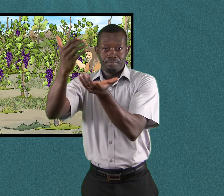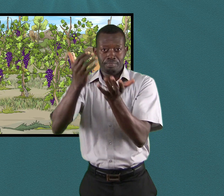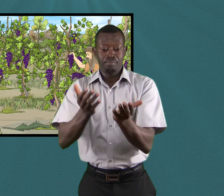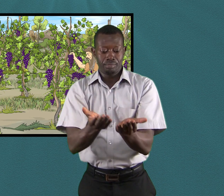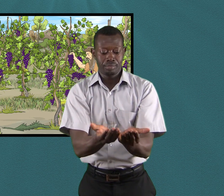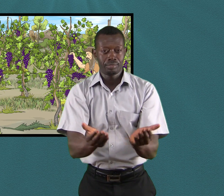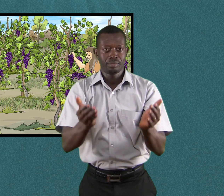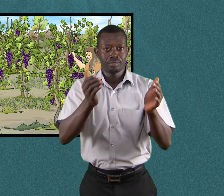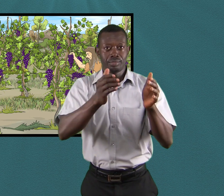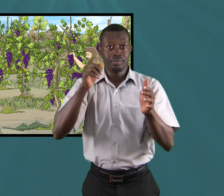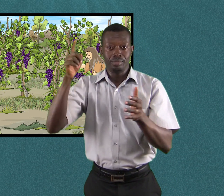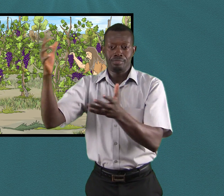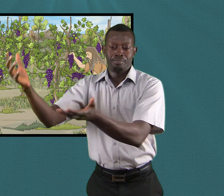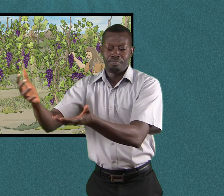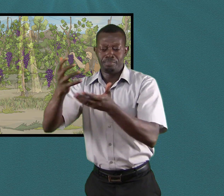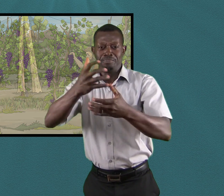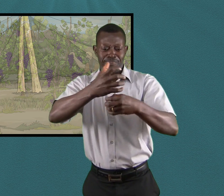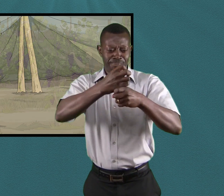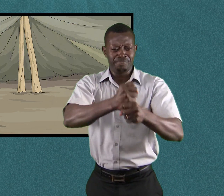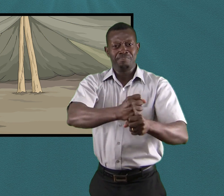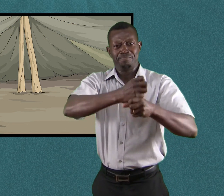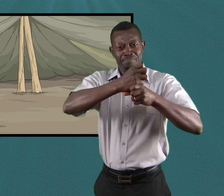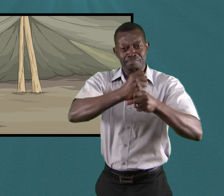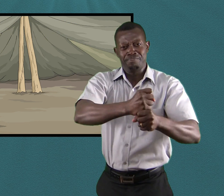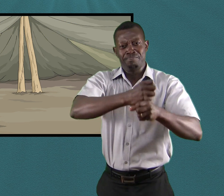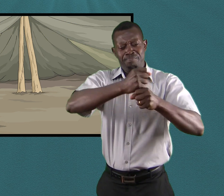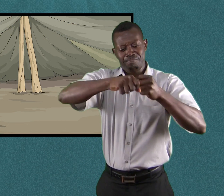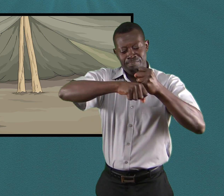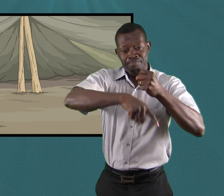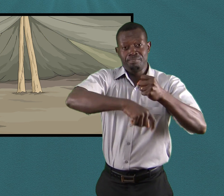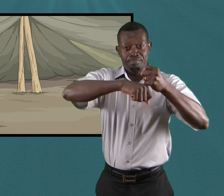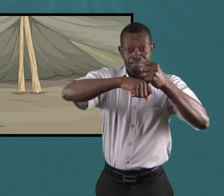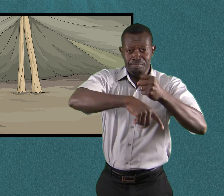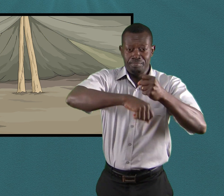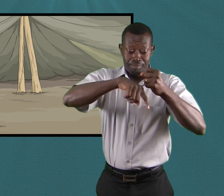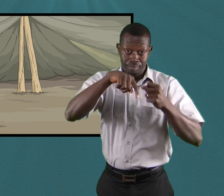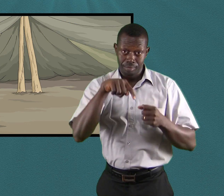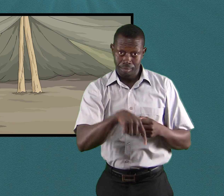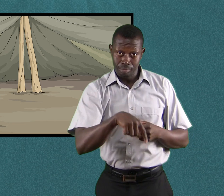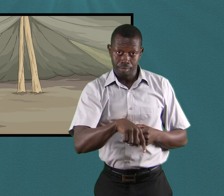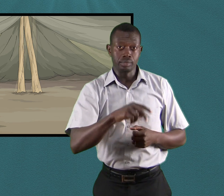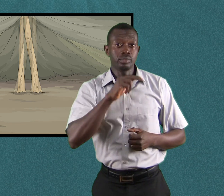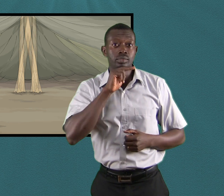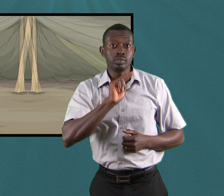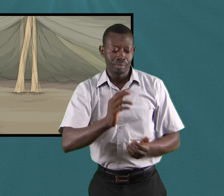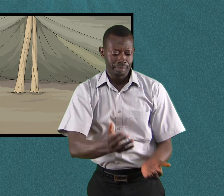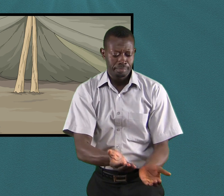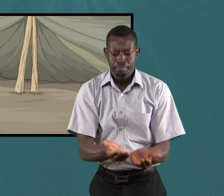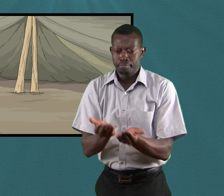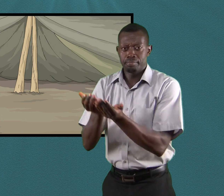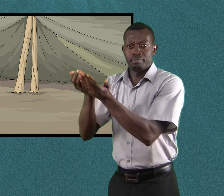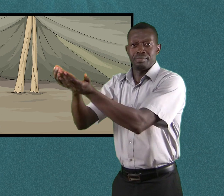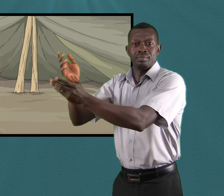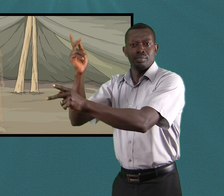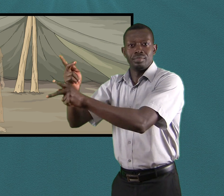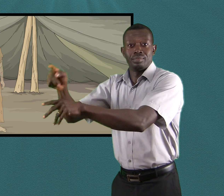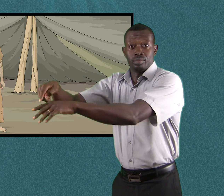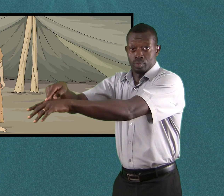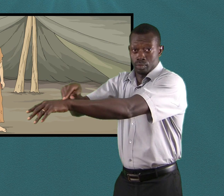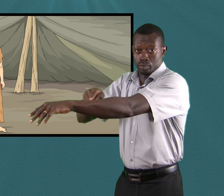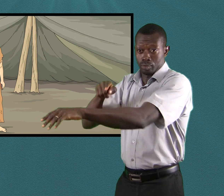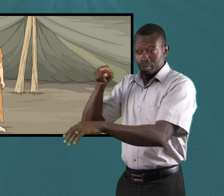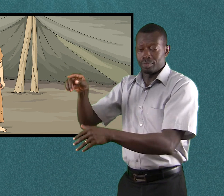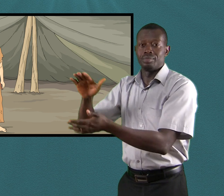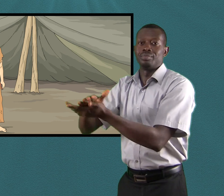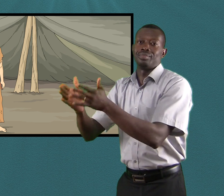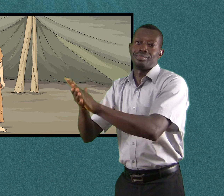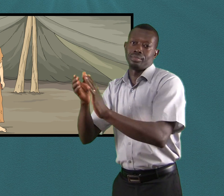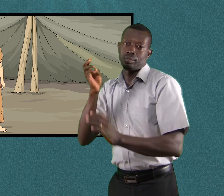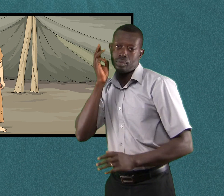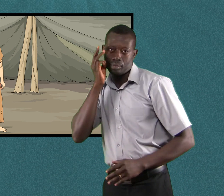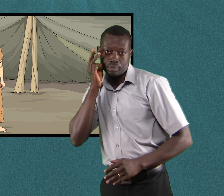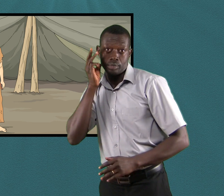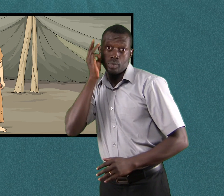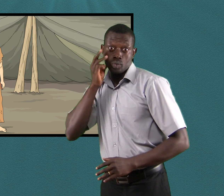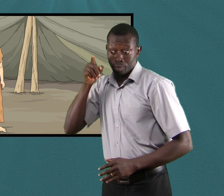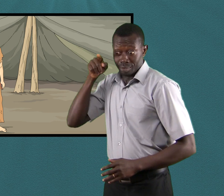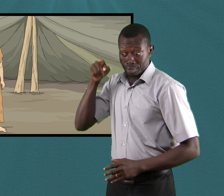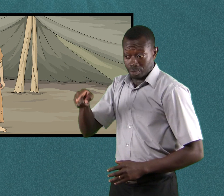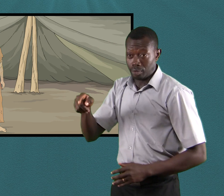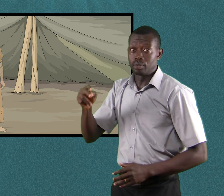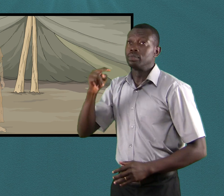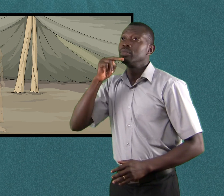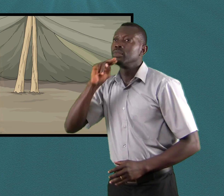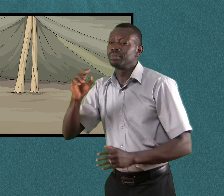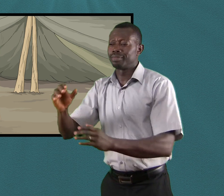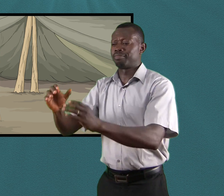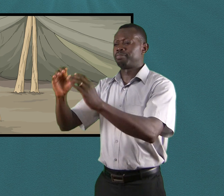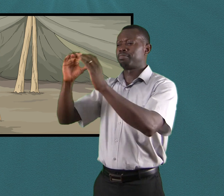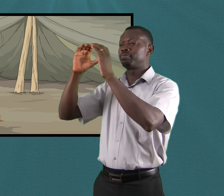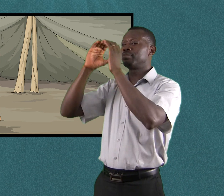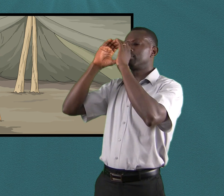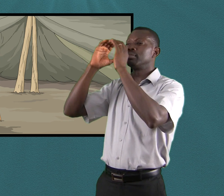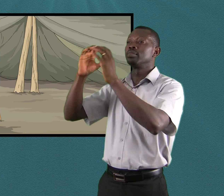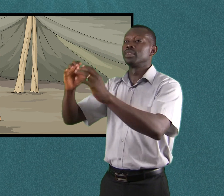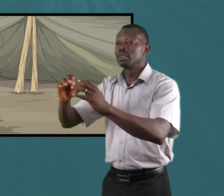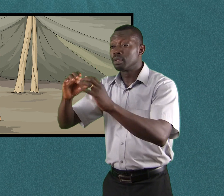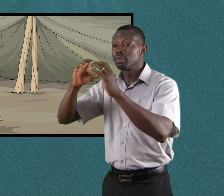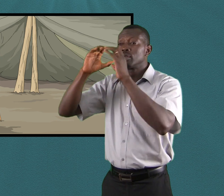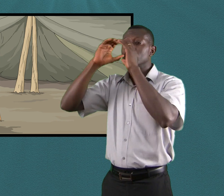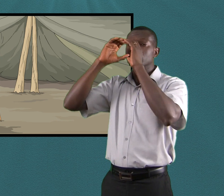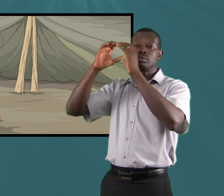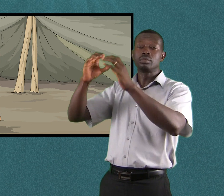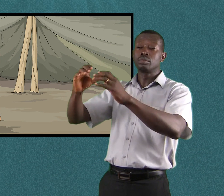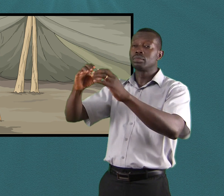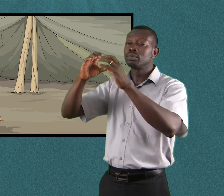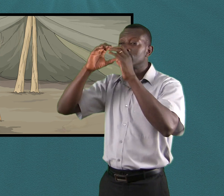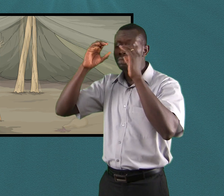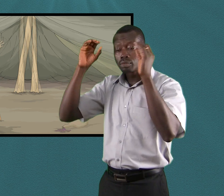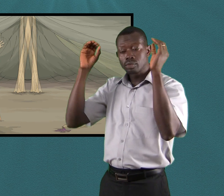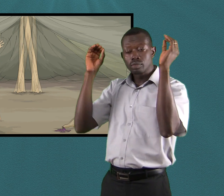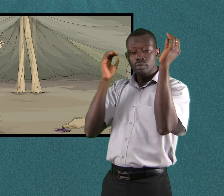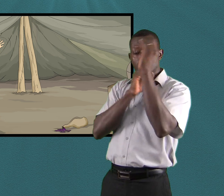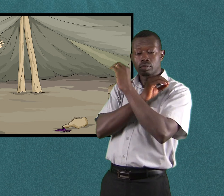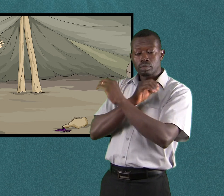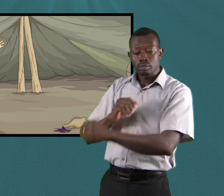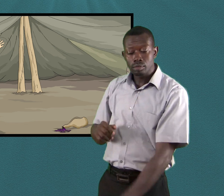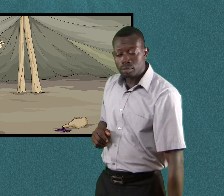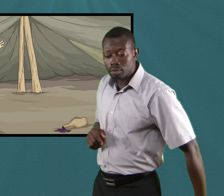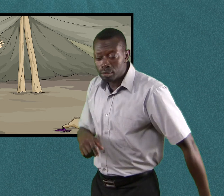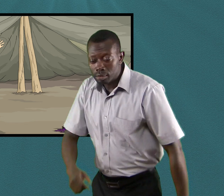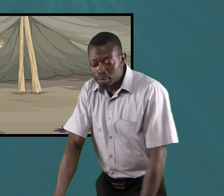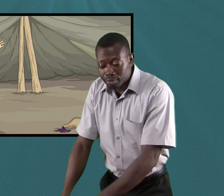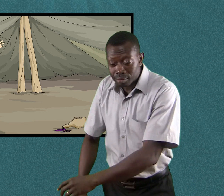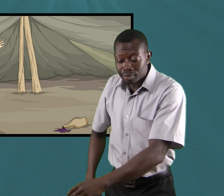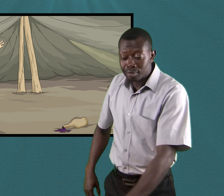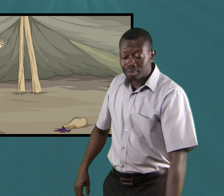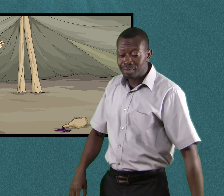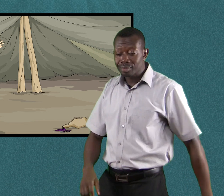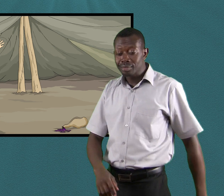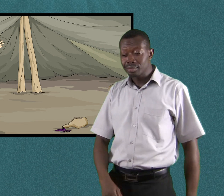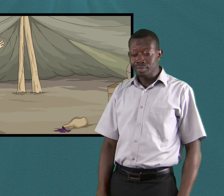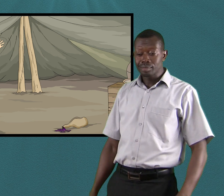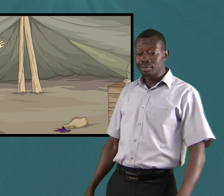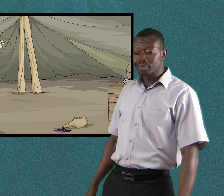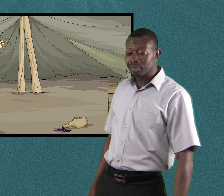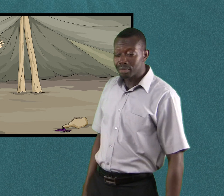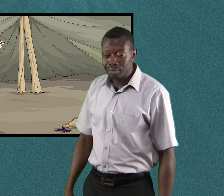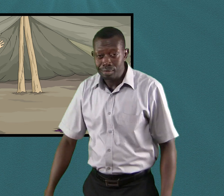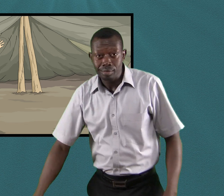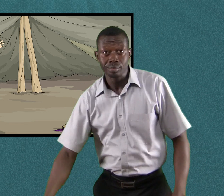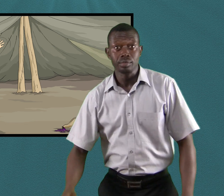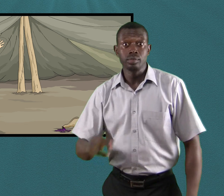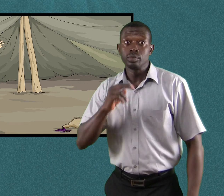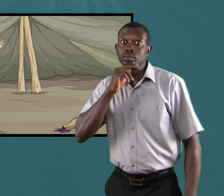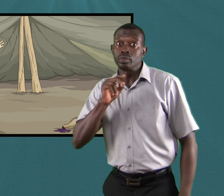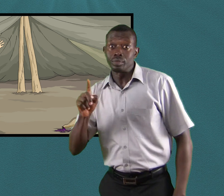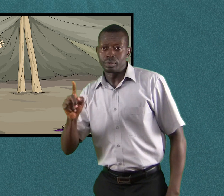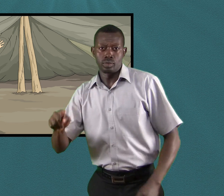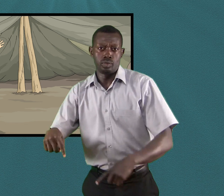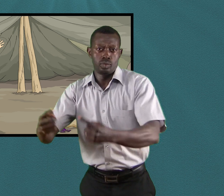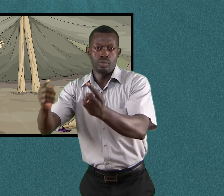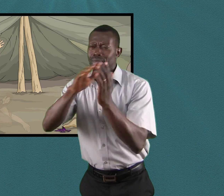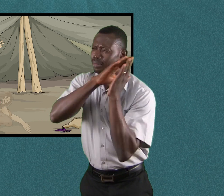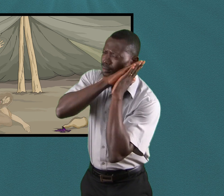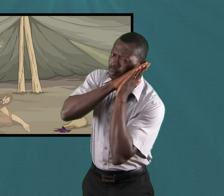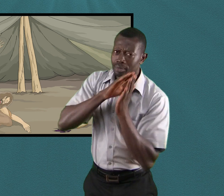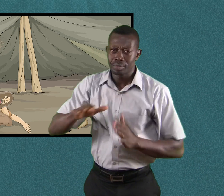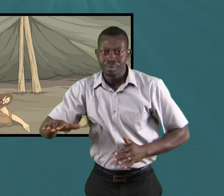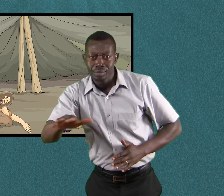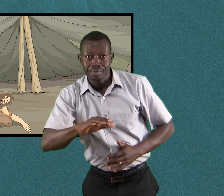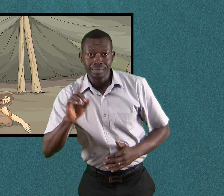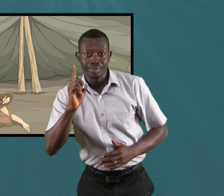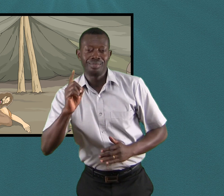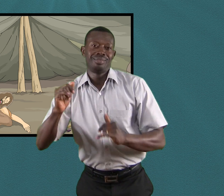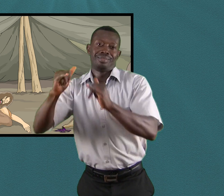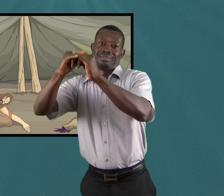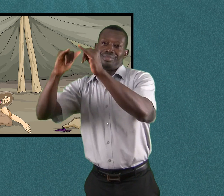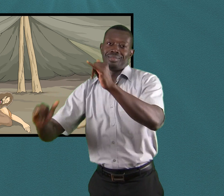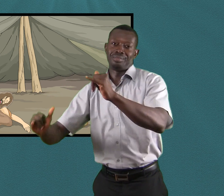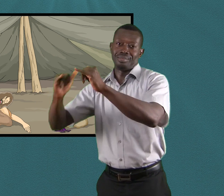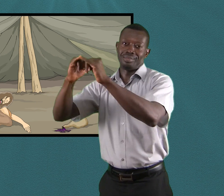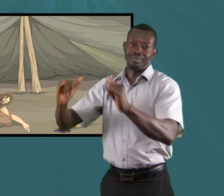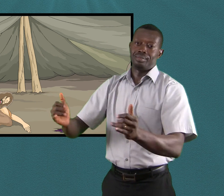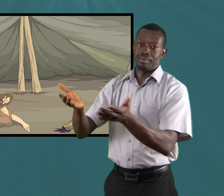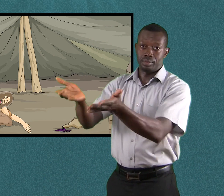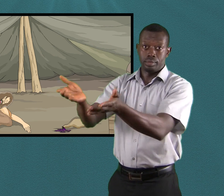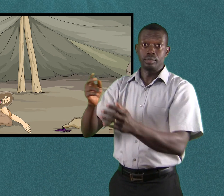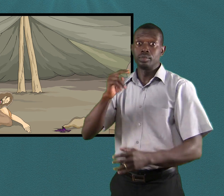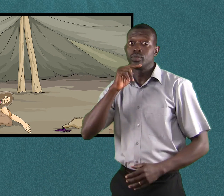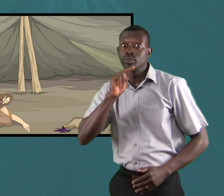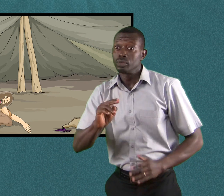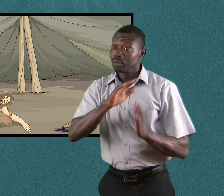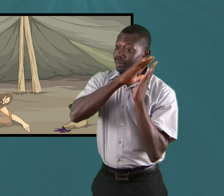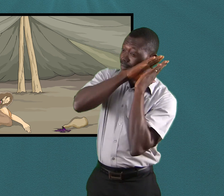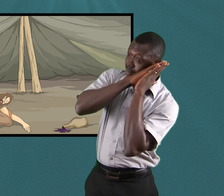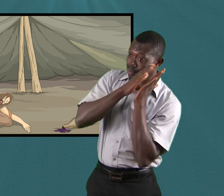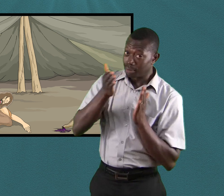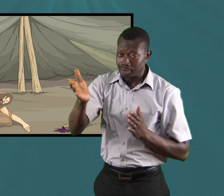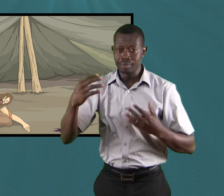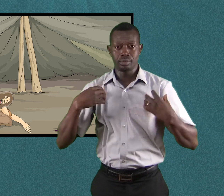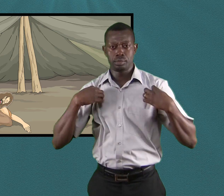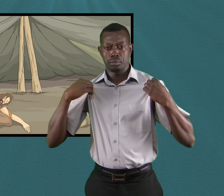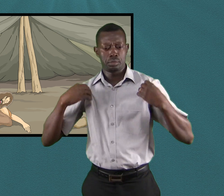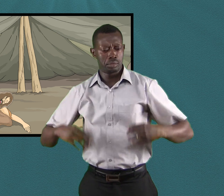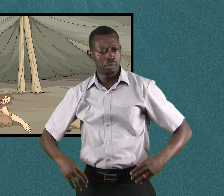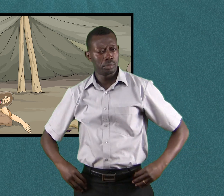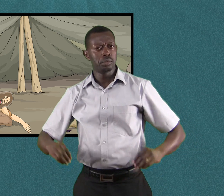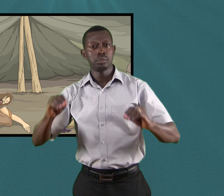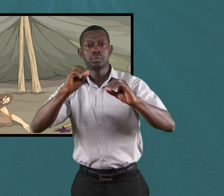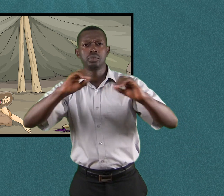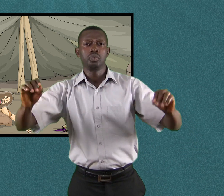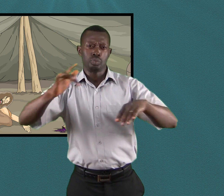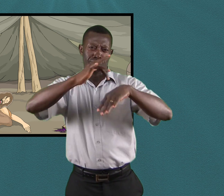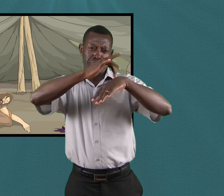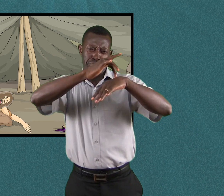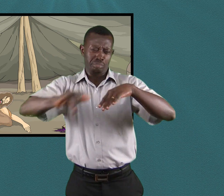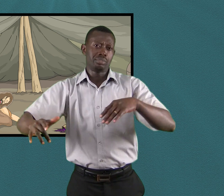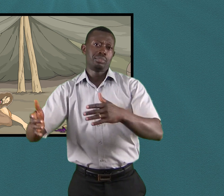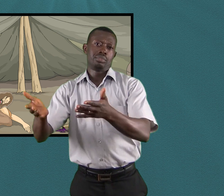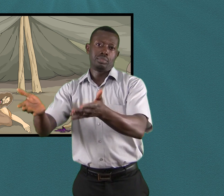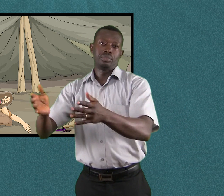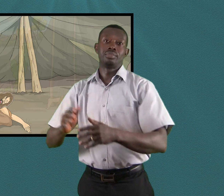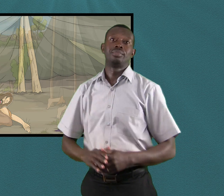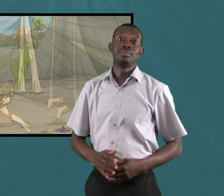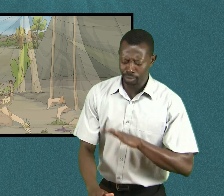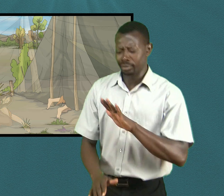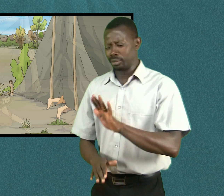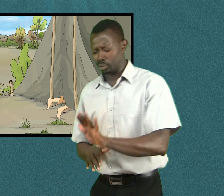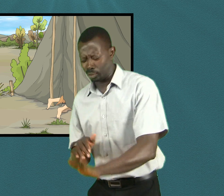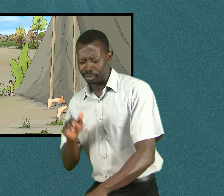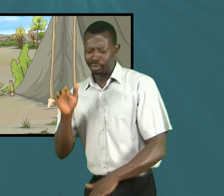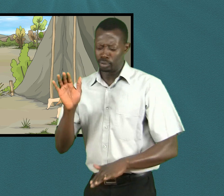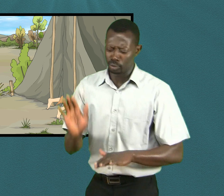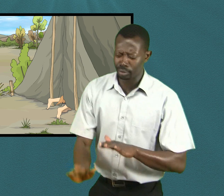But when he drank some of its wine, he became drunk and uncovered himself inside his tent.